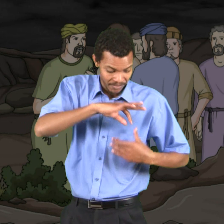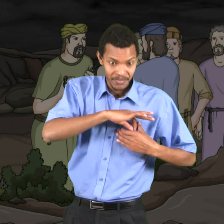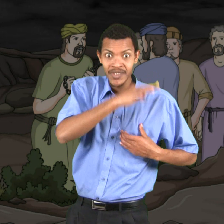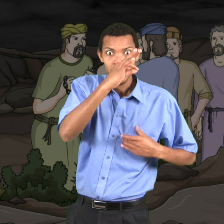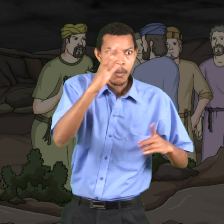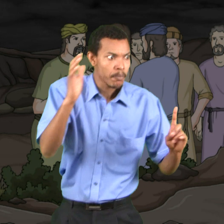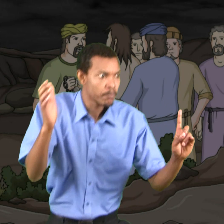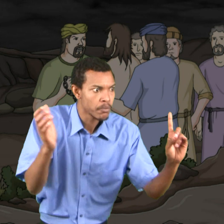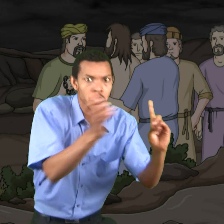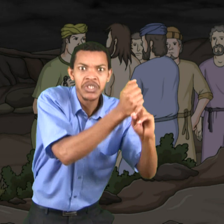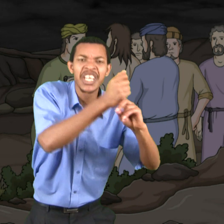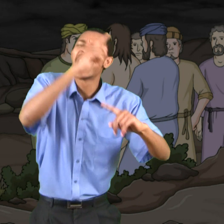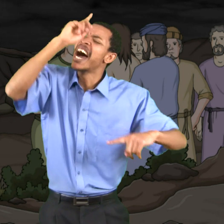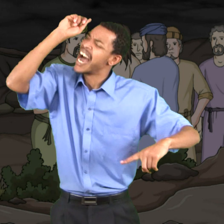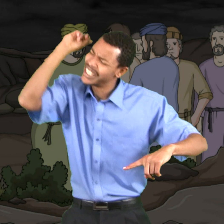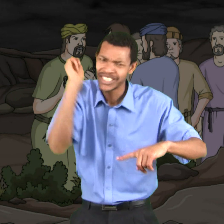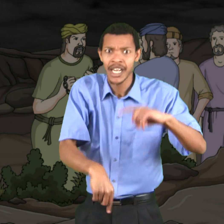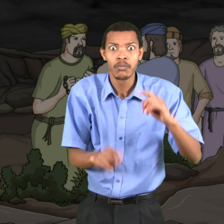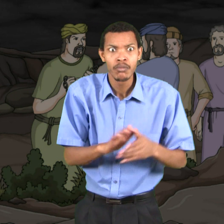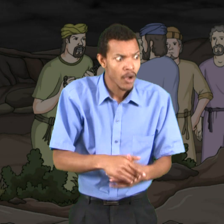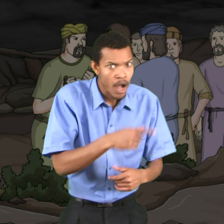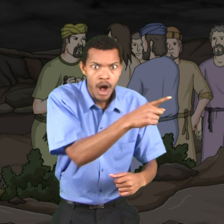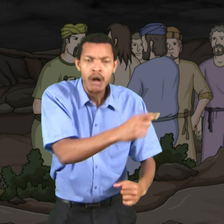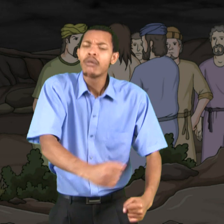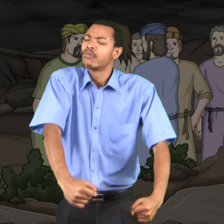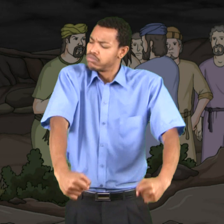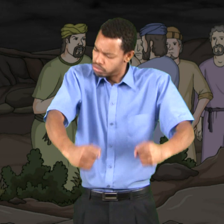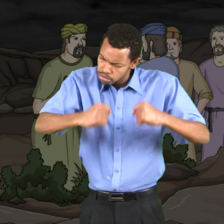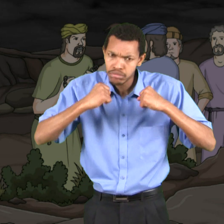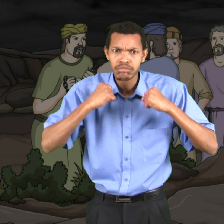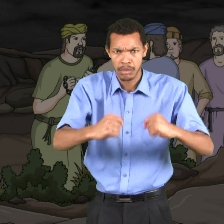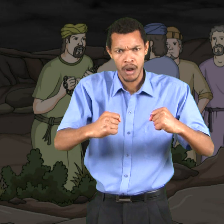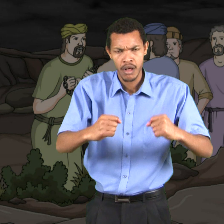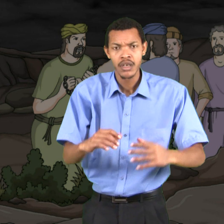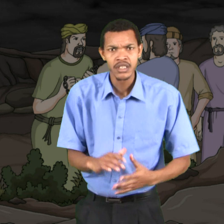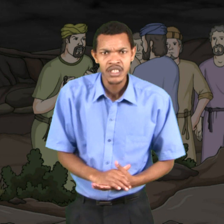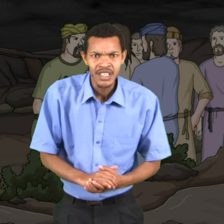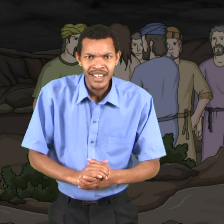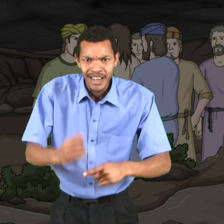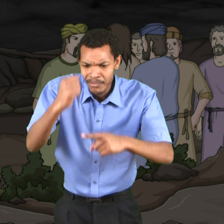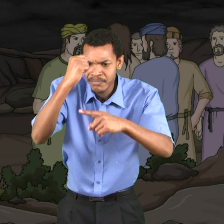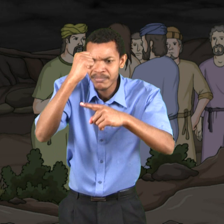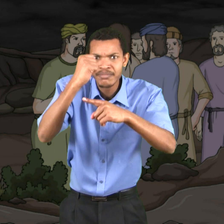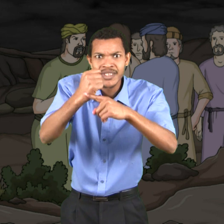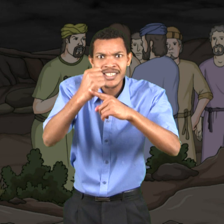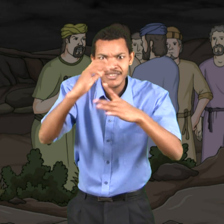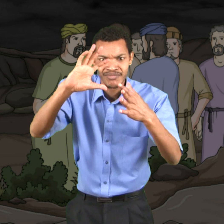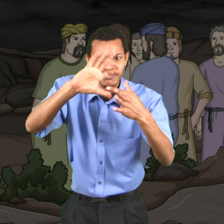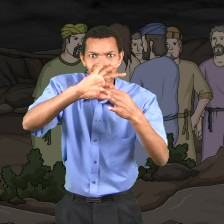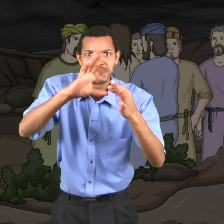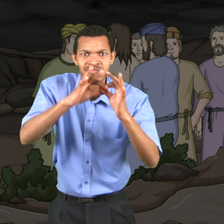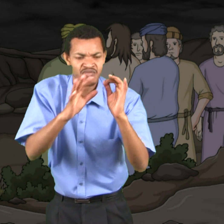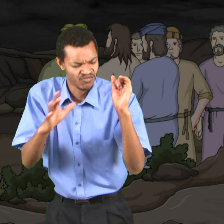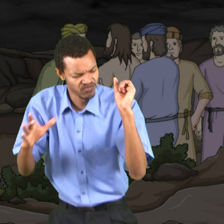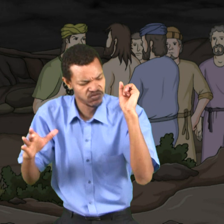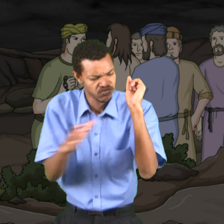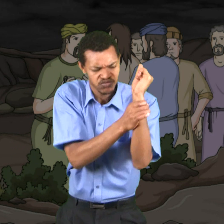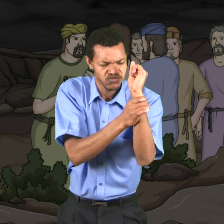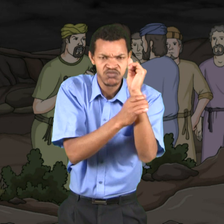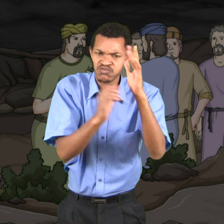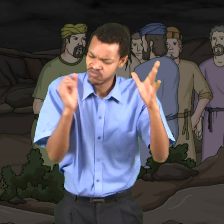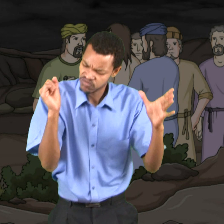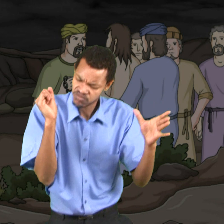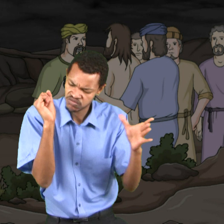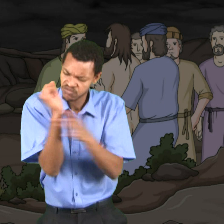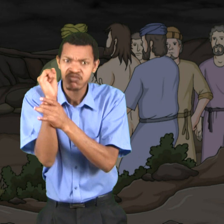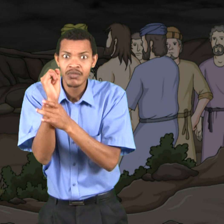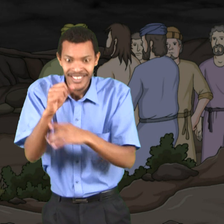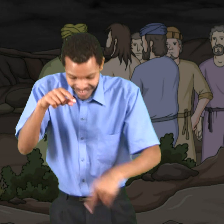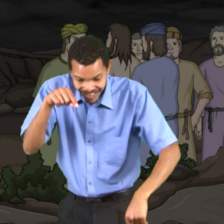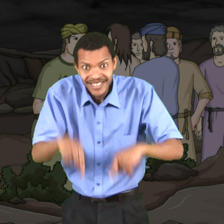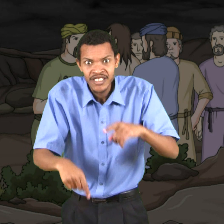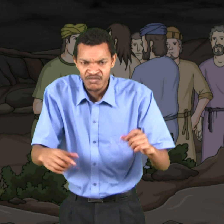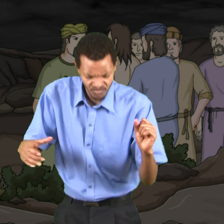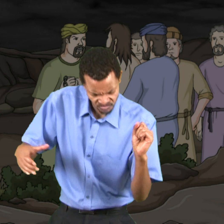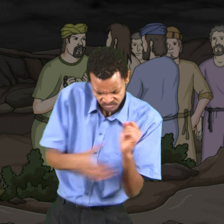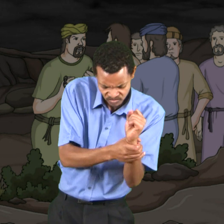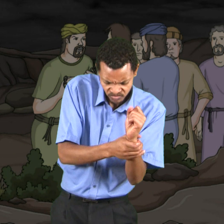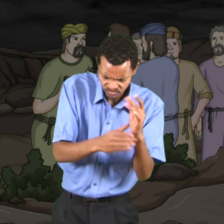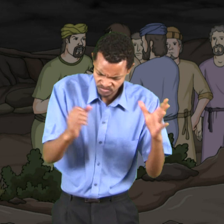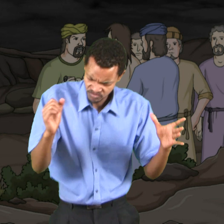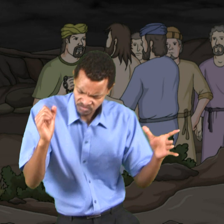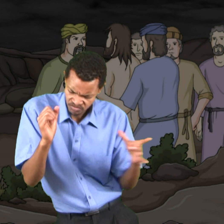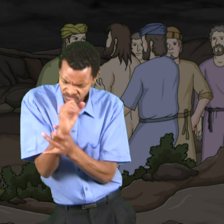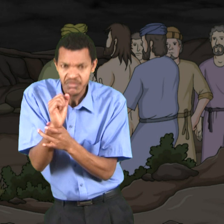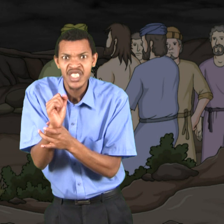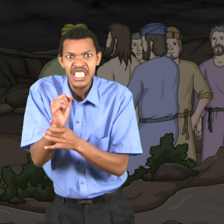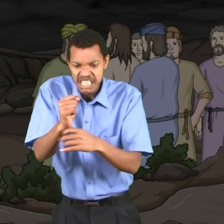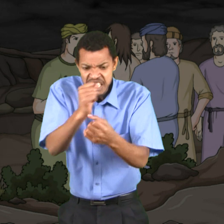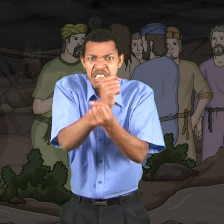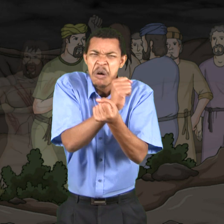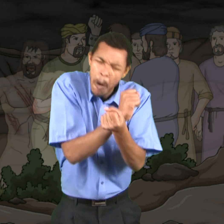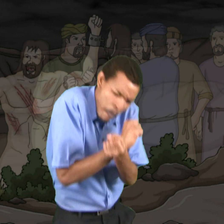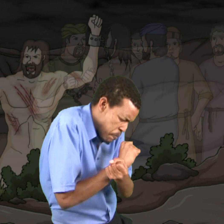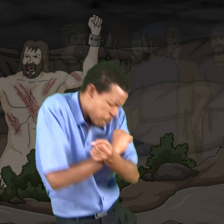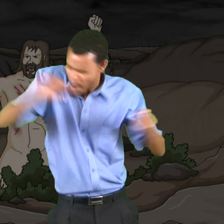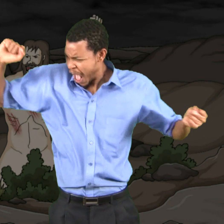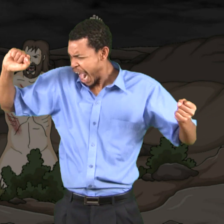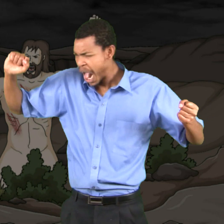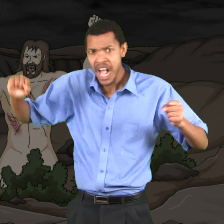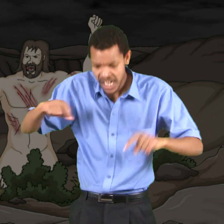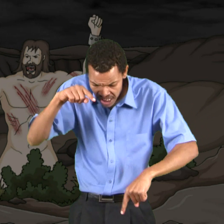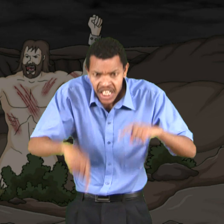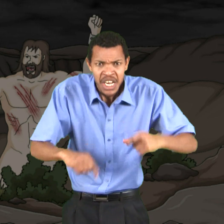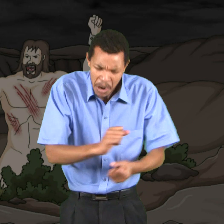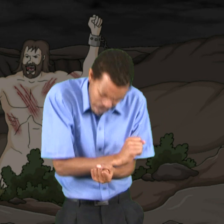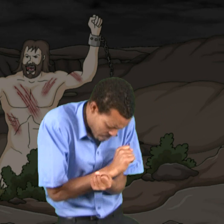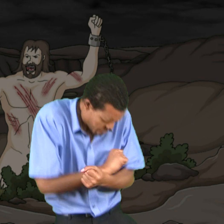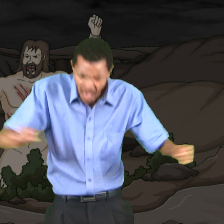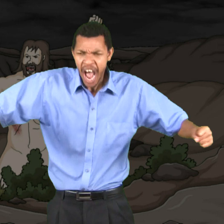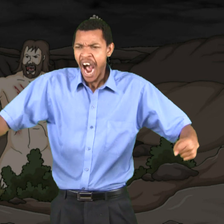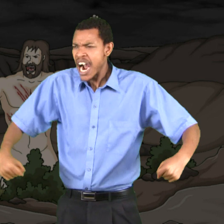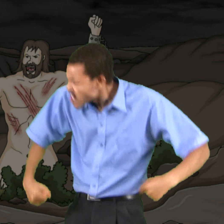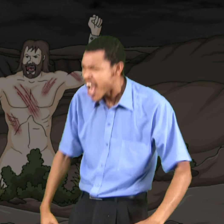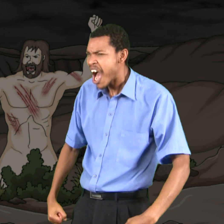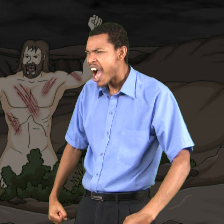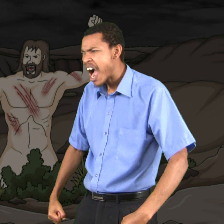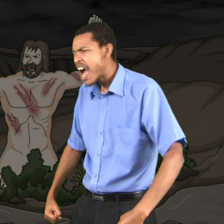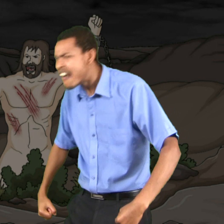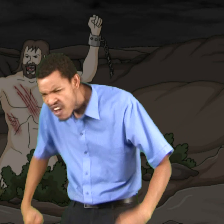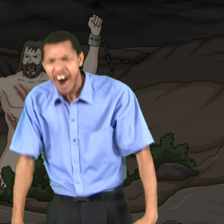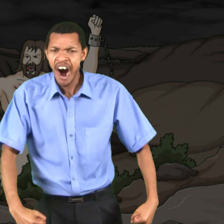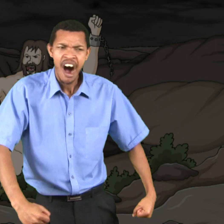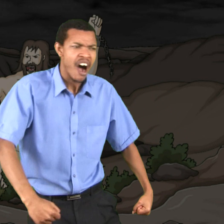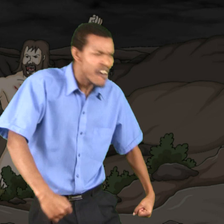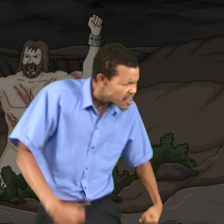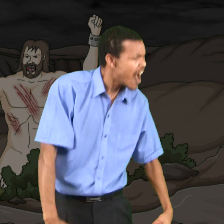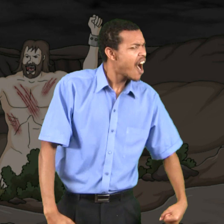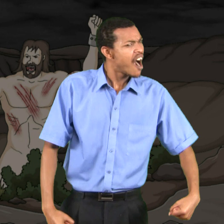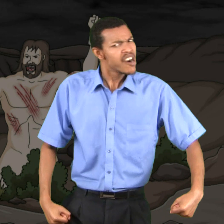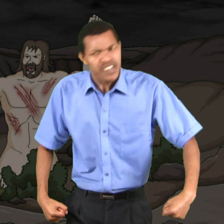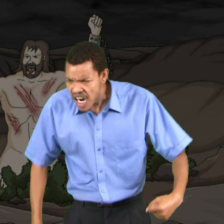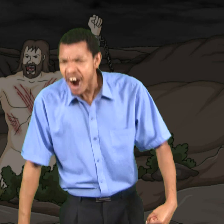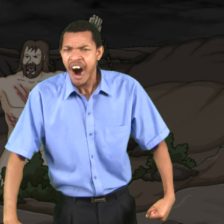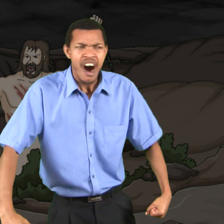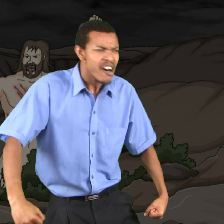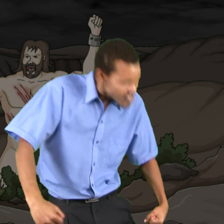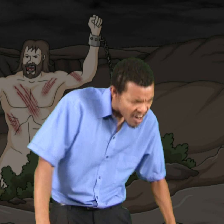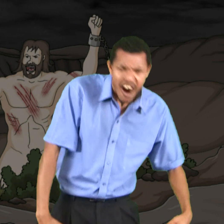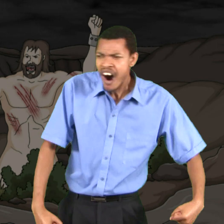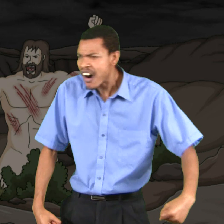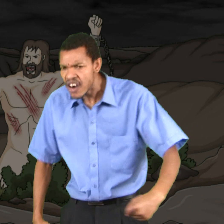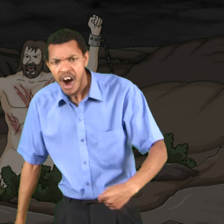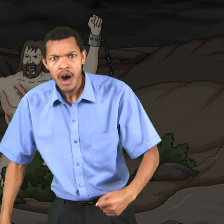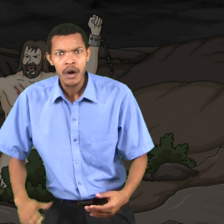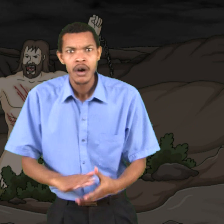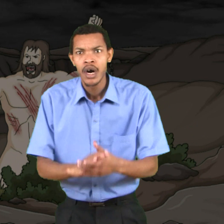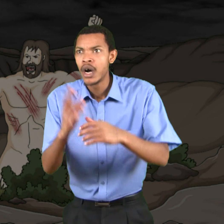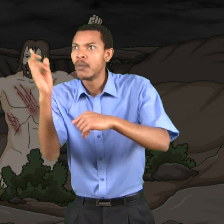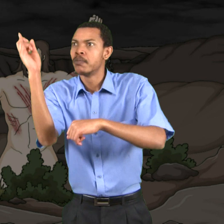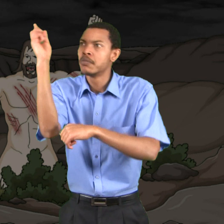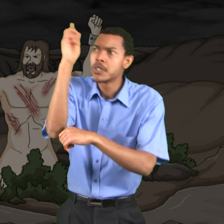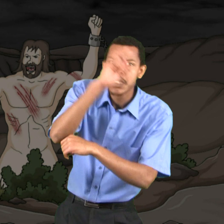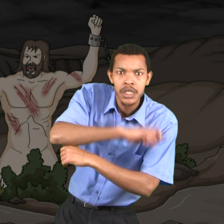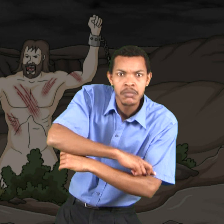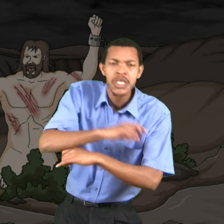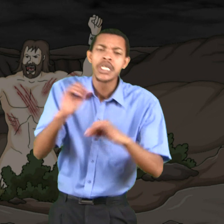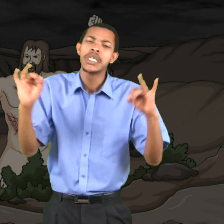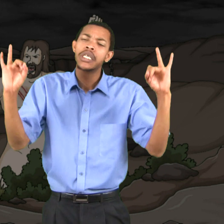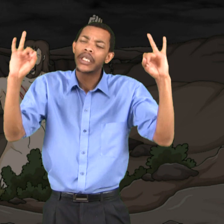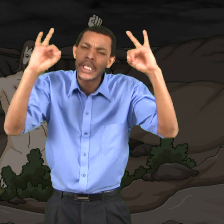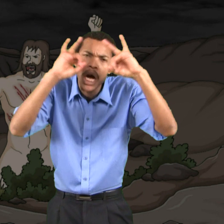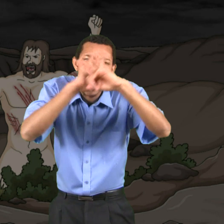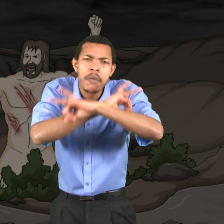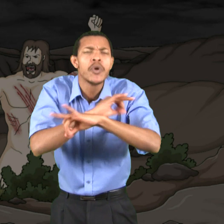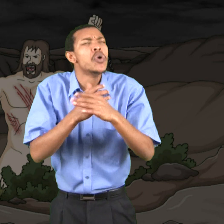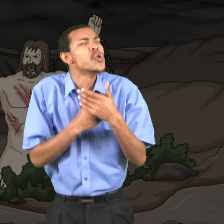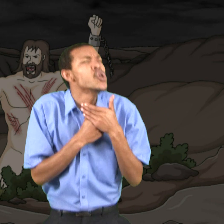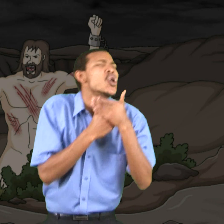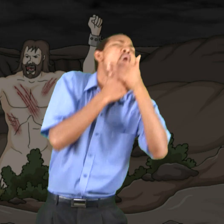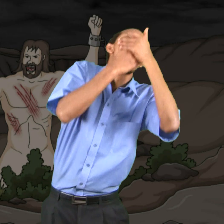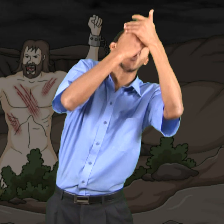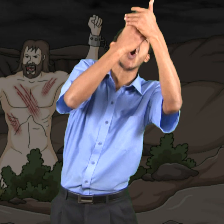Though he was often bound with chains and shackles, he had broken the chains and shattered the shackles.